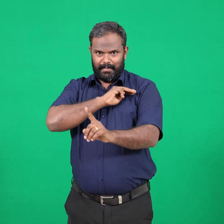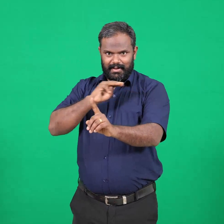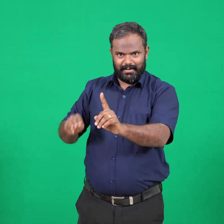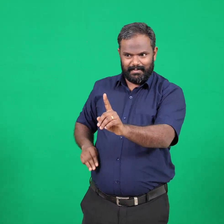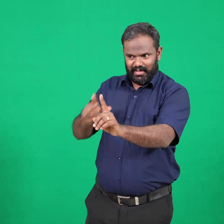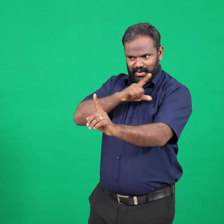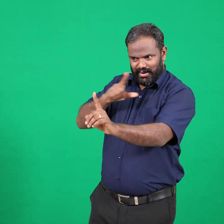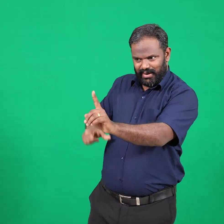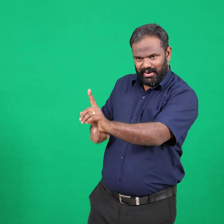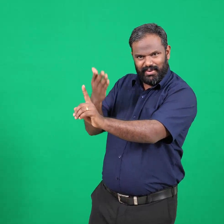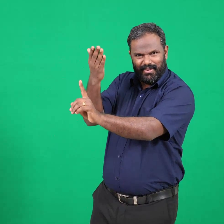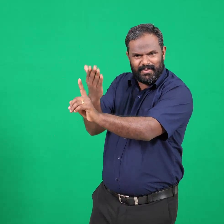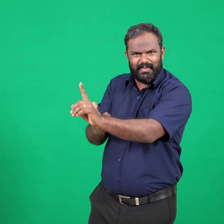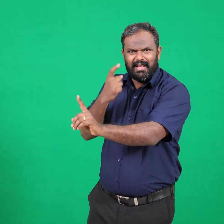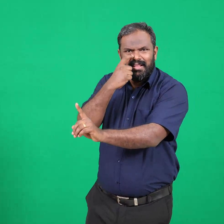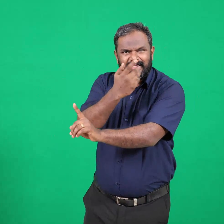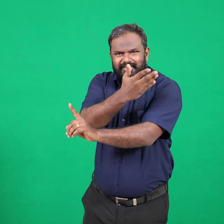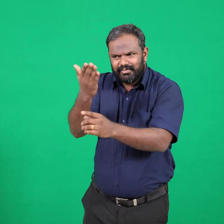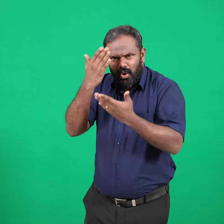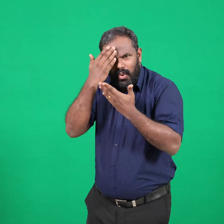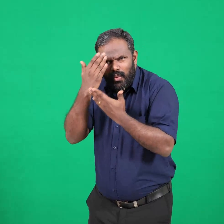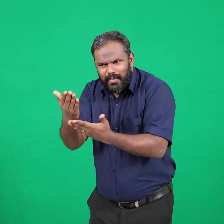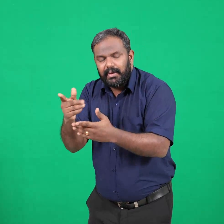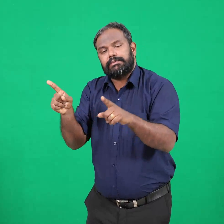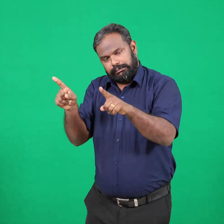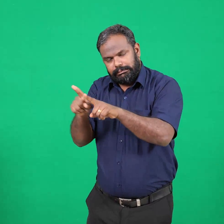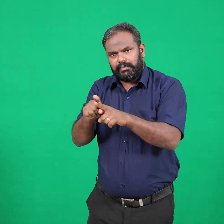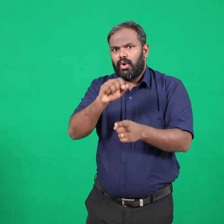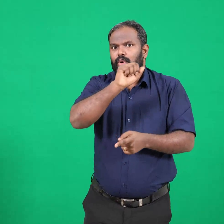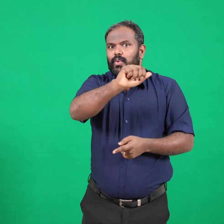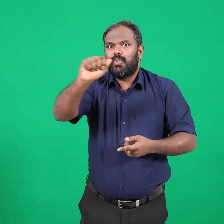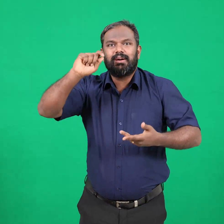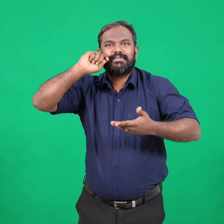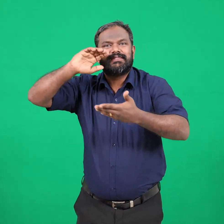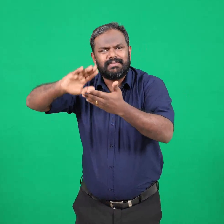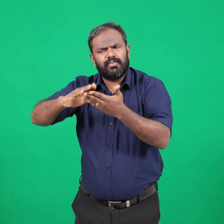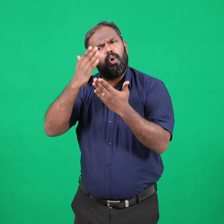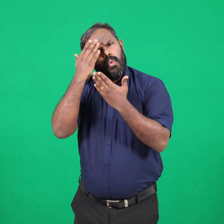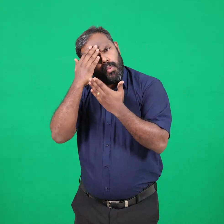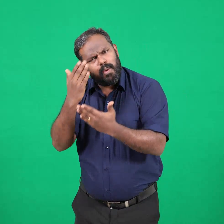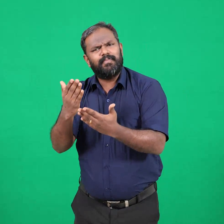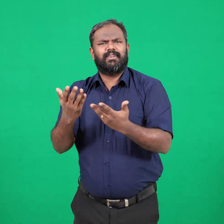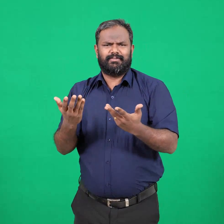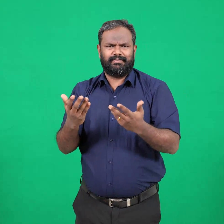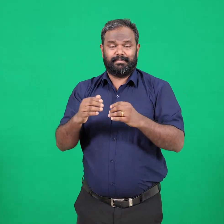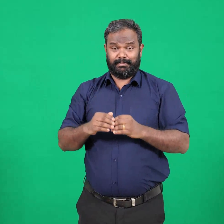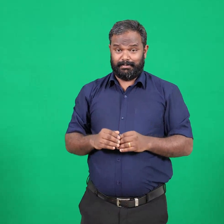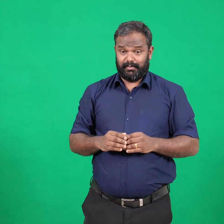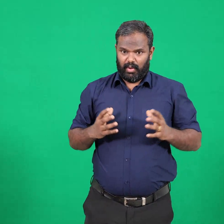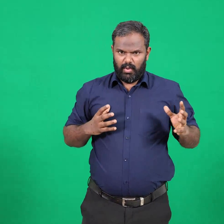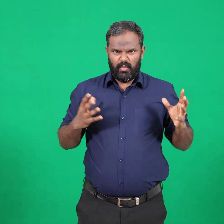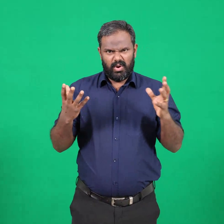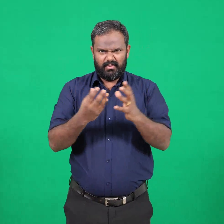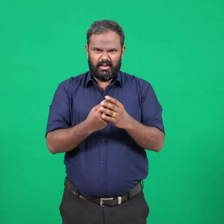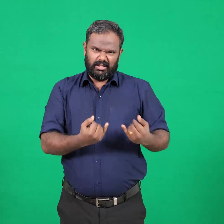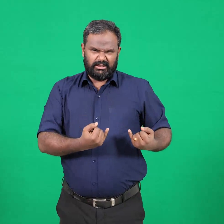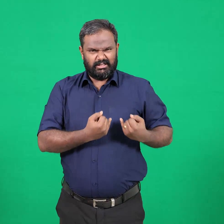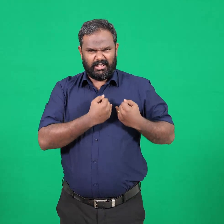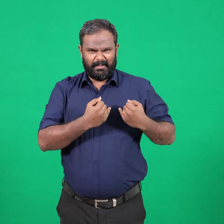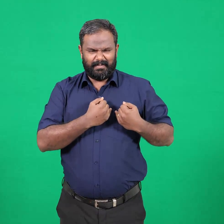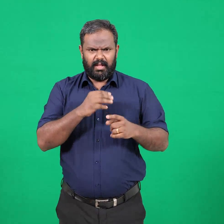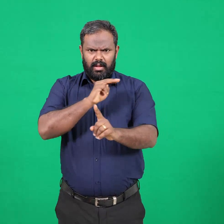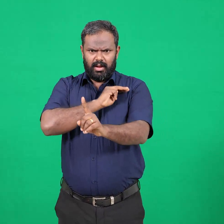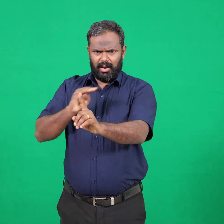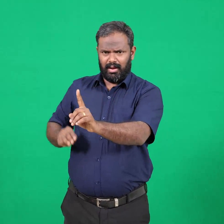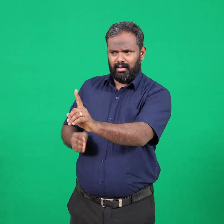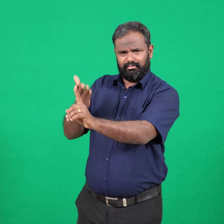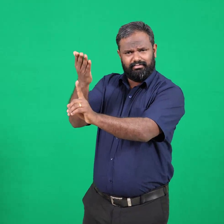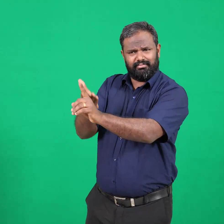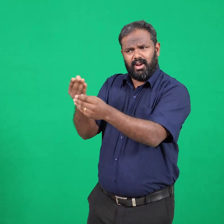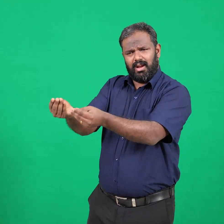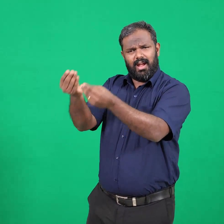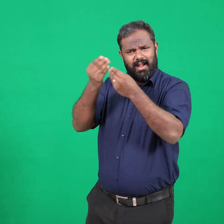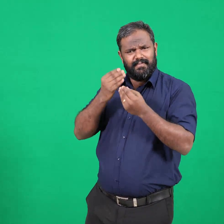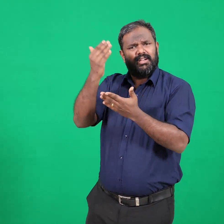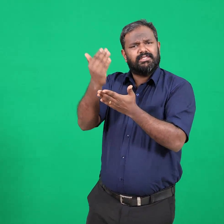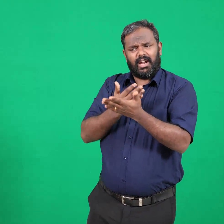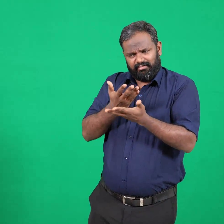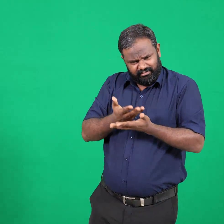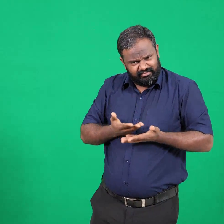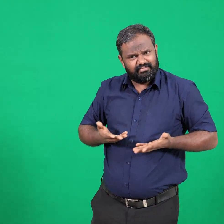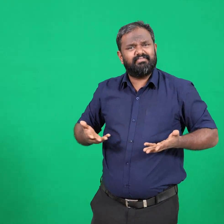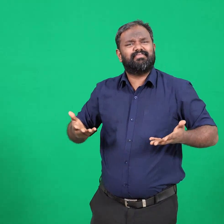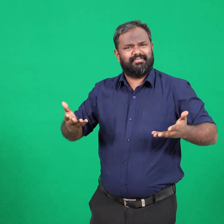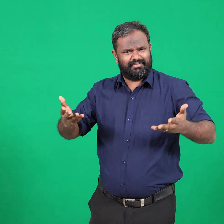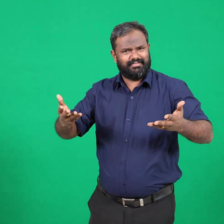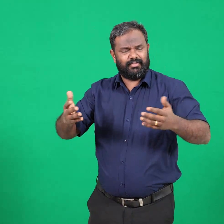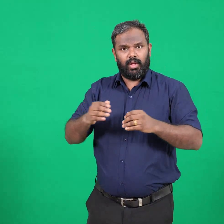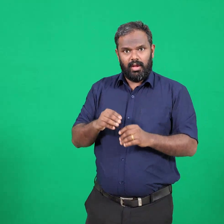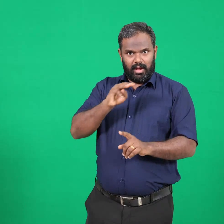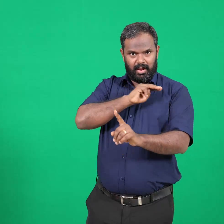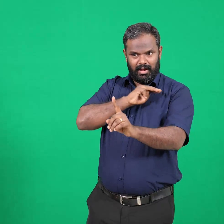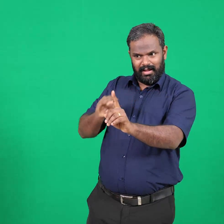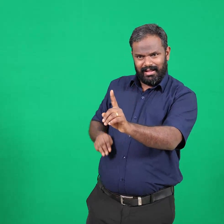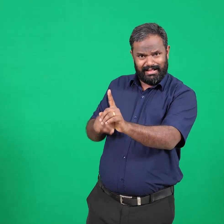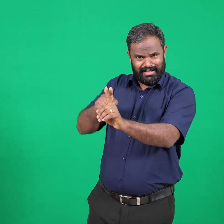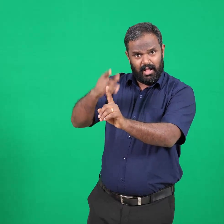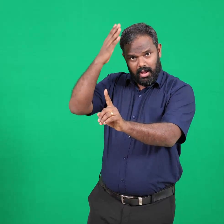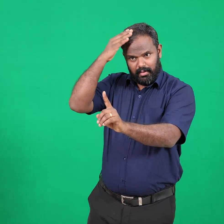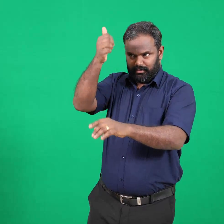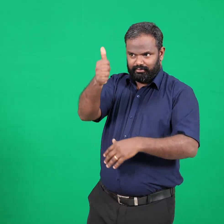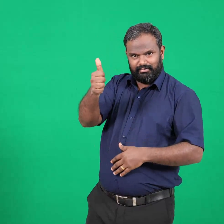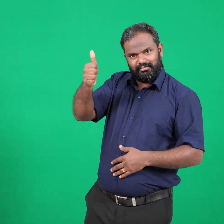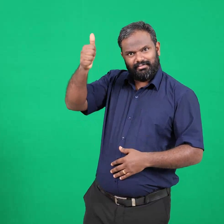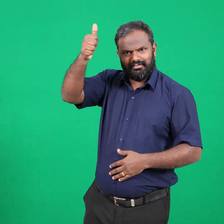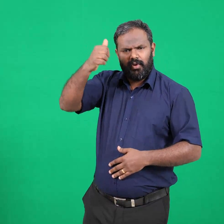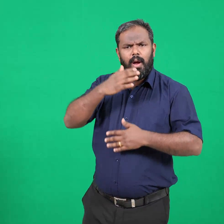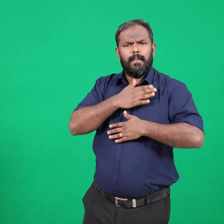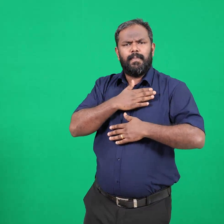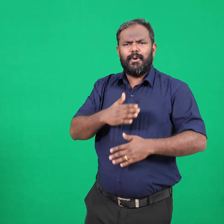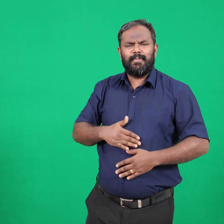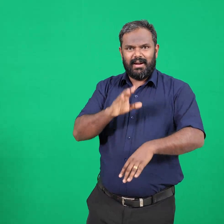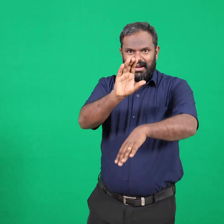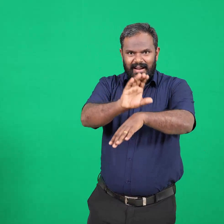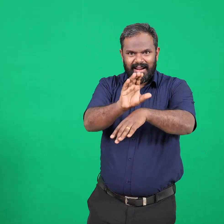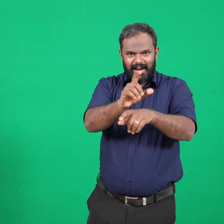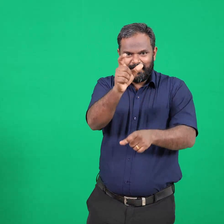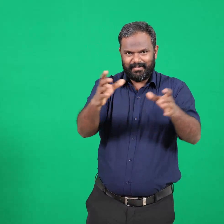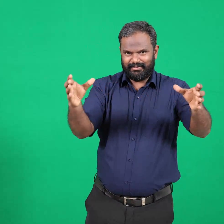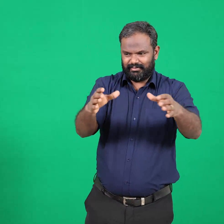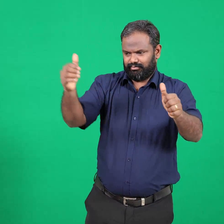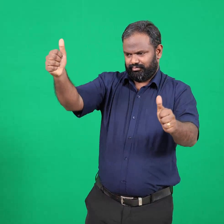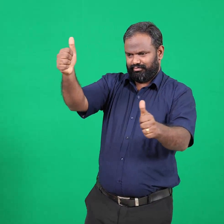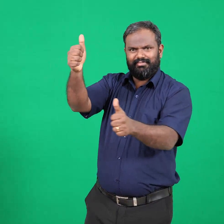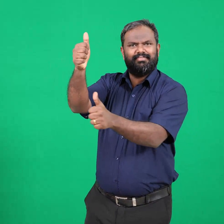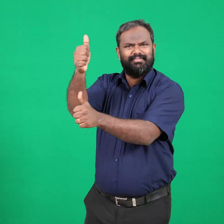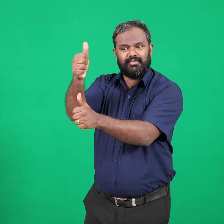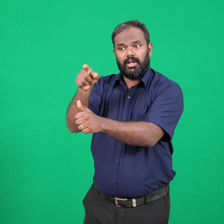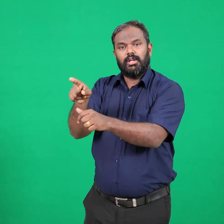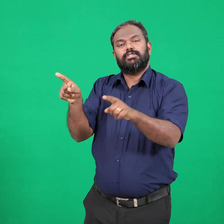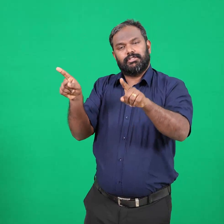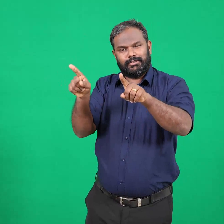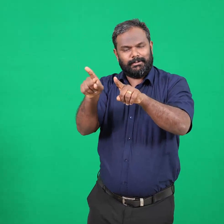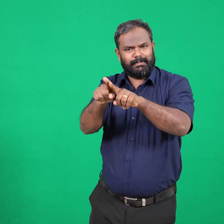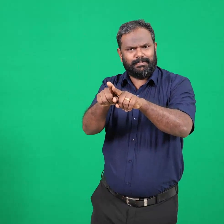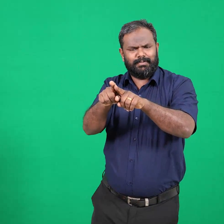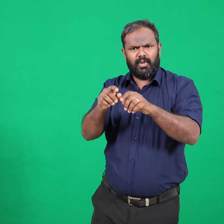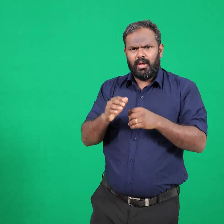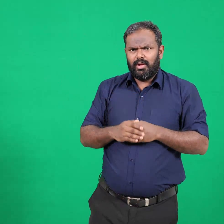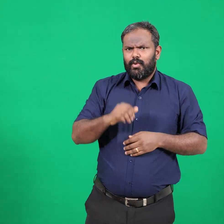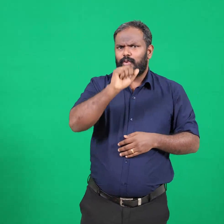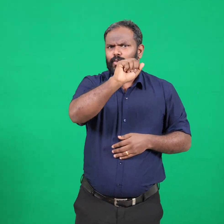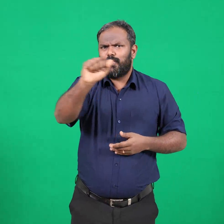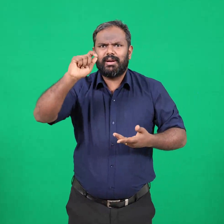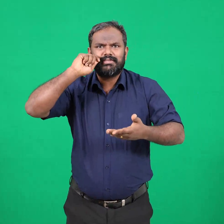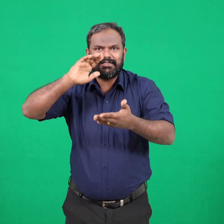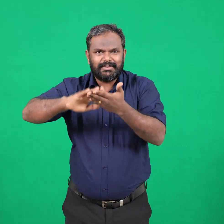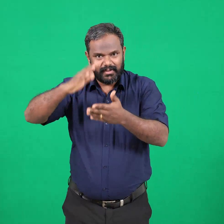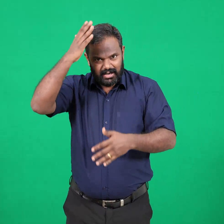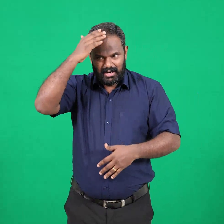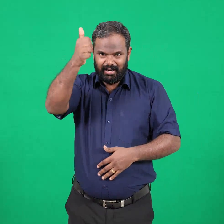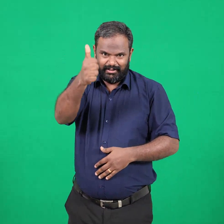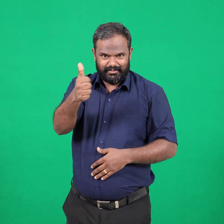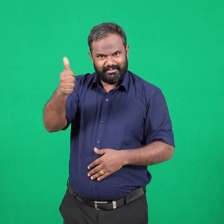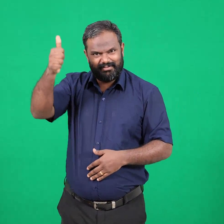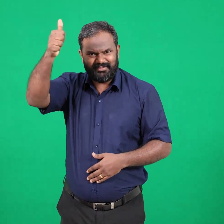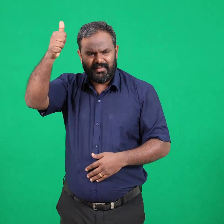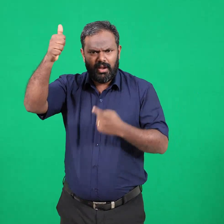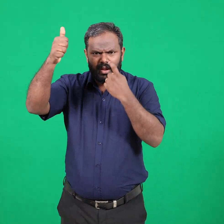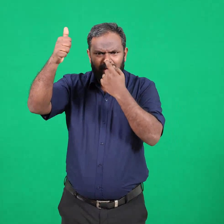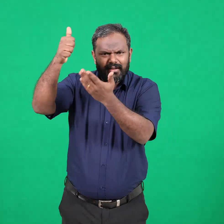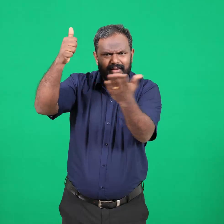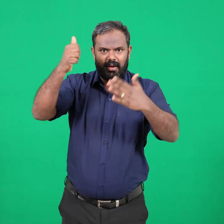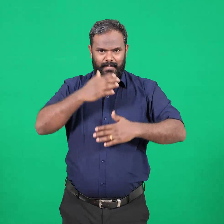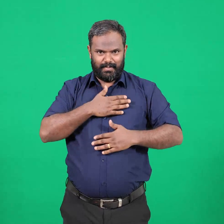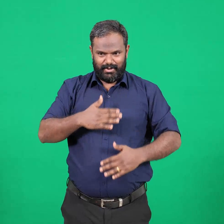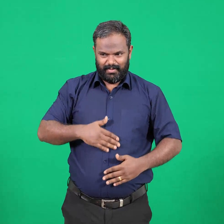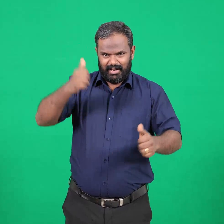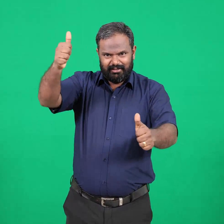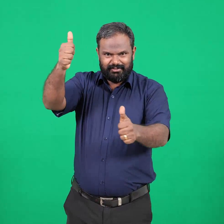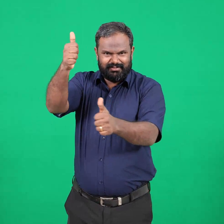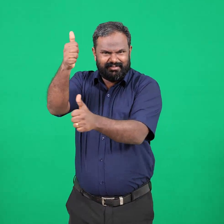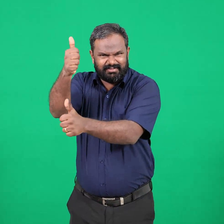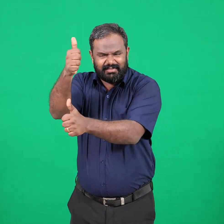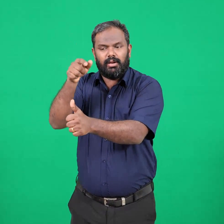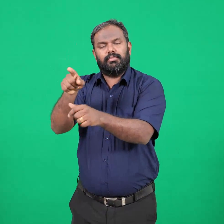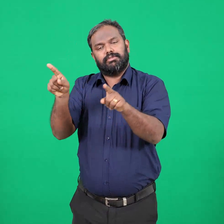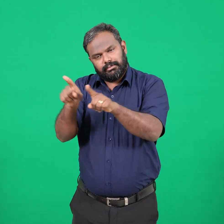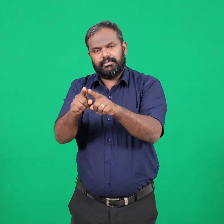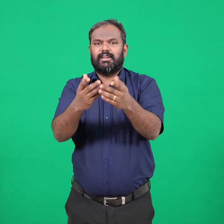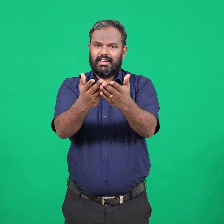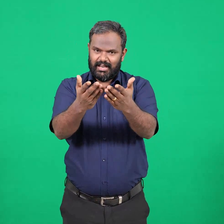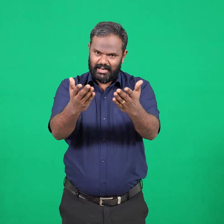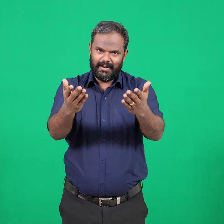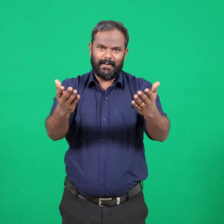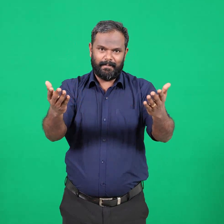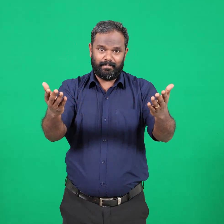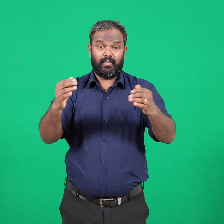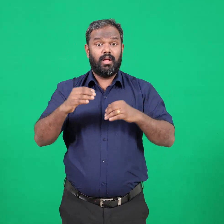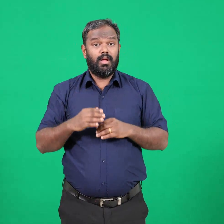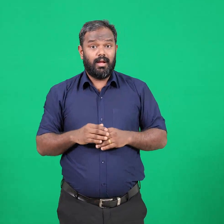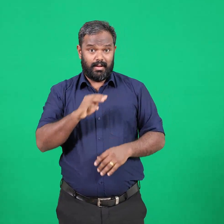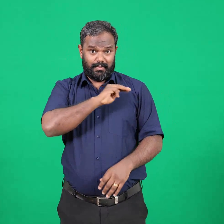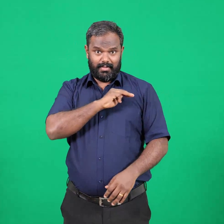For the husband is the head of the wife as Christ is the head of the church, His body, of which He is the Savior.